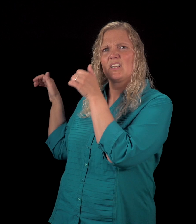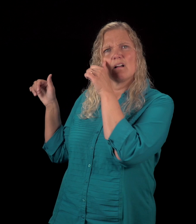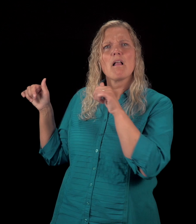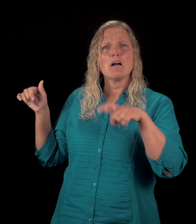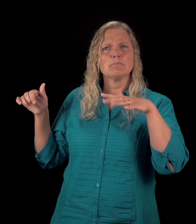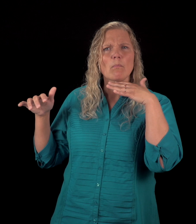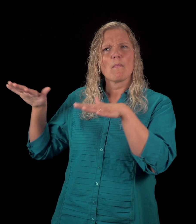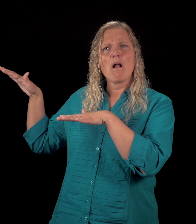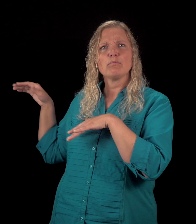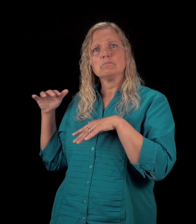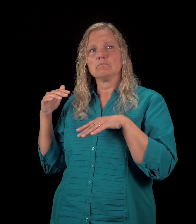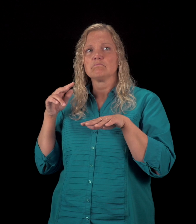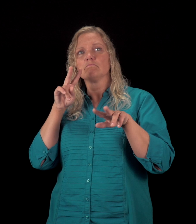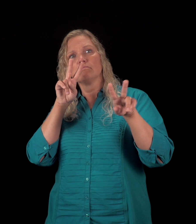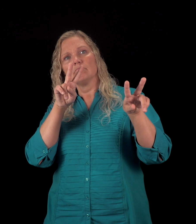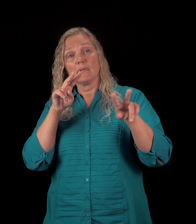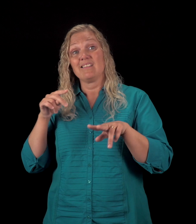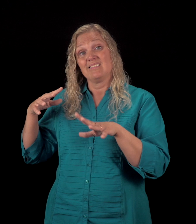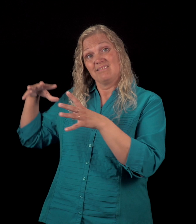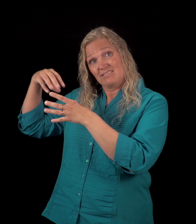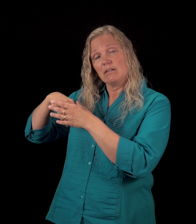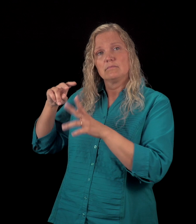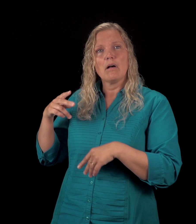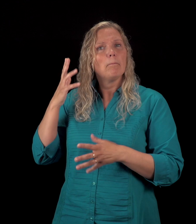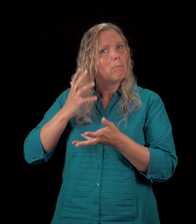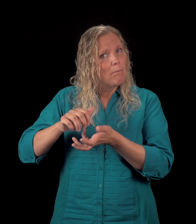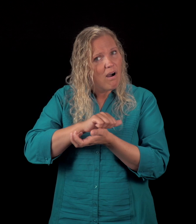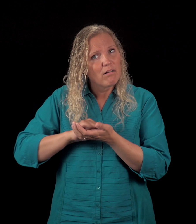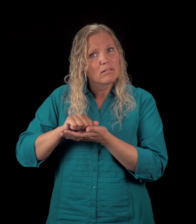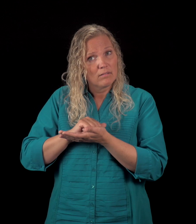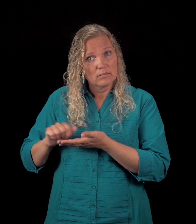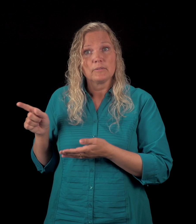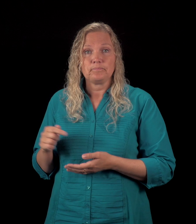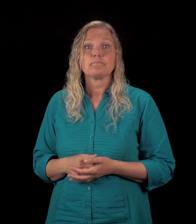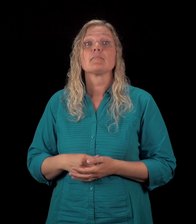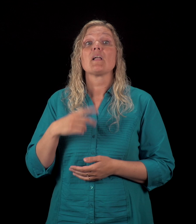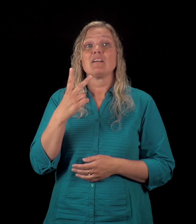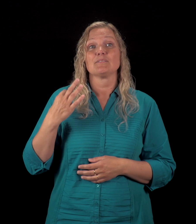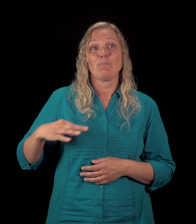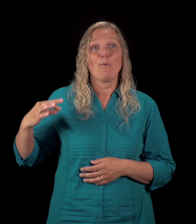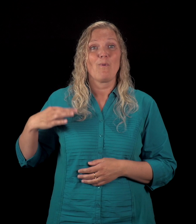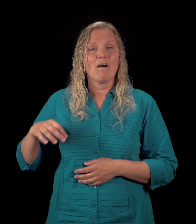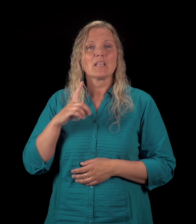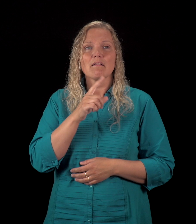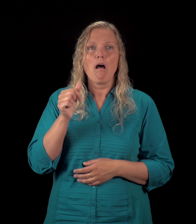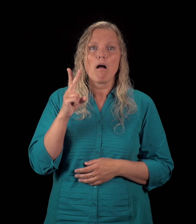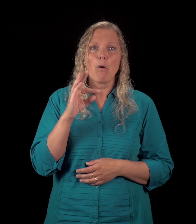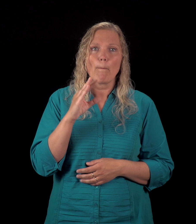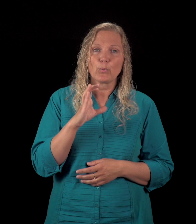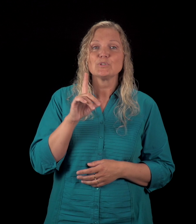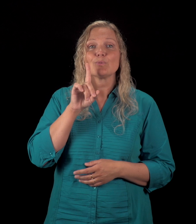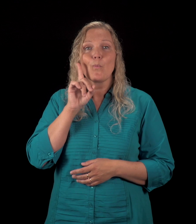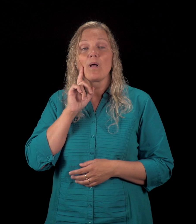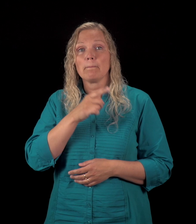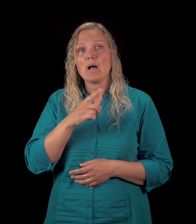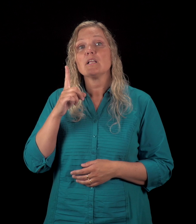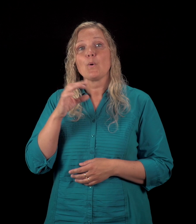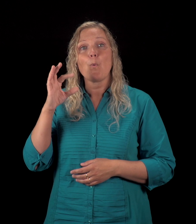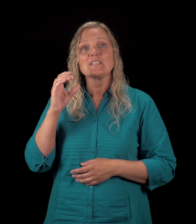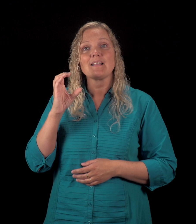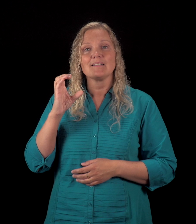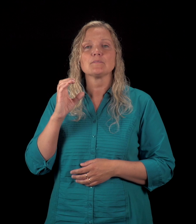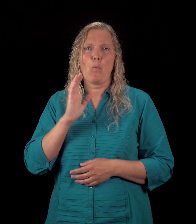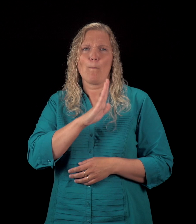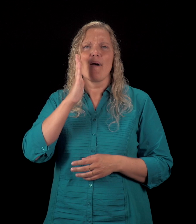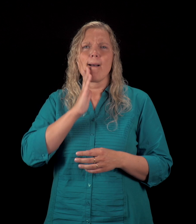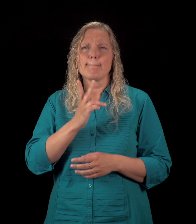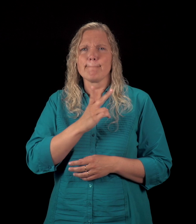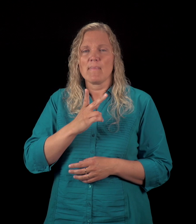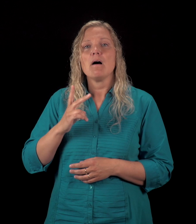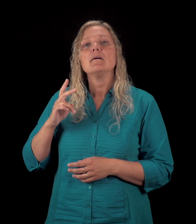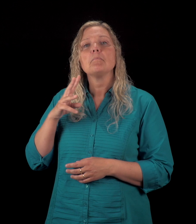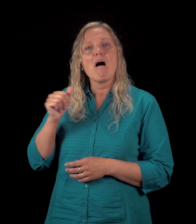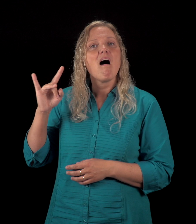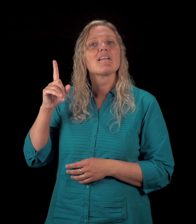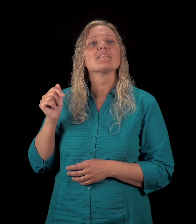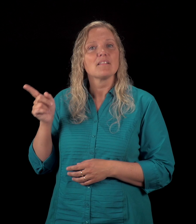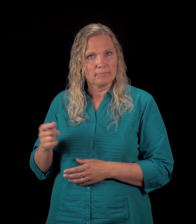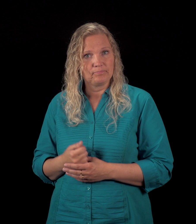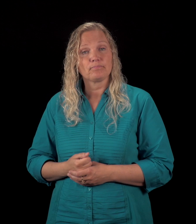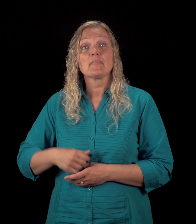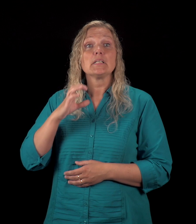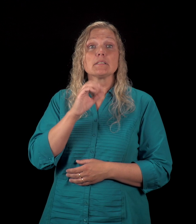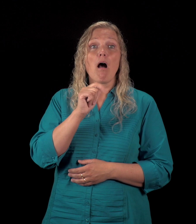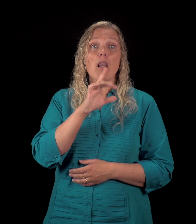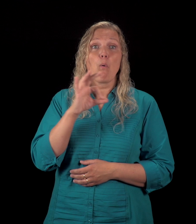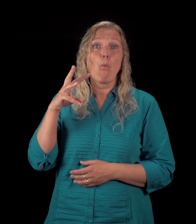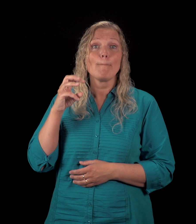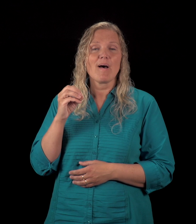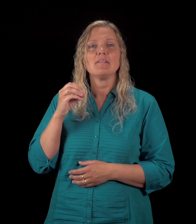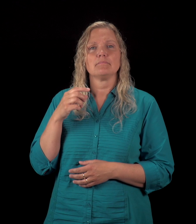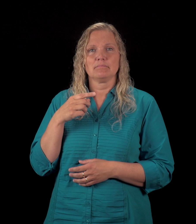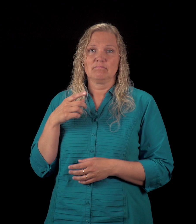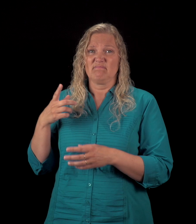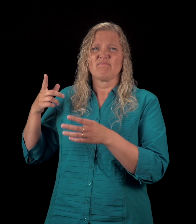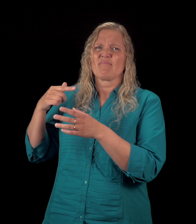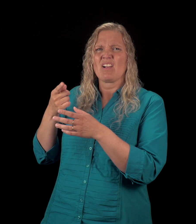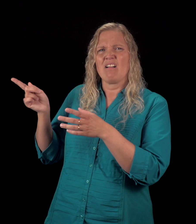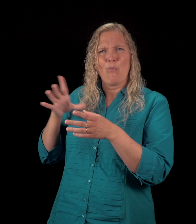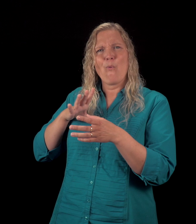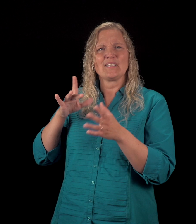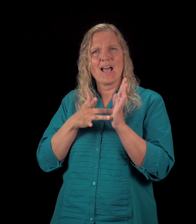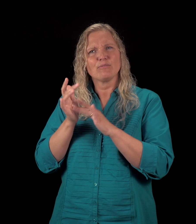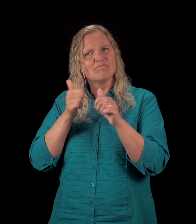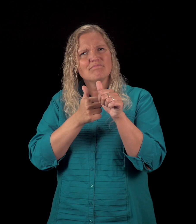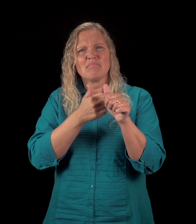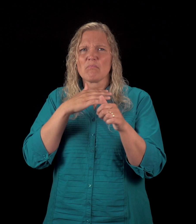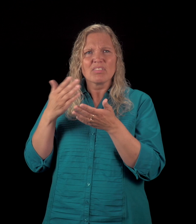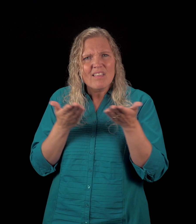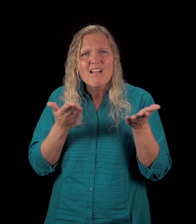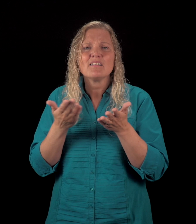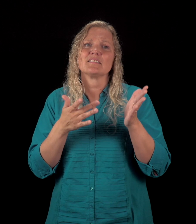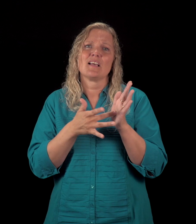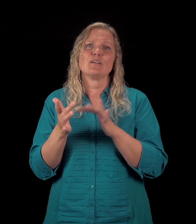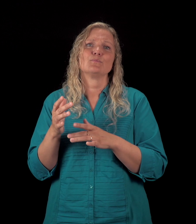Among them were Mary Magdalene, Mary the mother of James the younger and of Joses, and Salome.